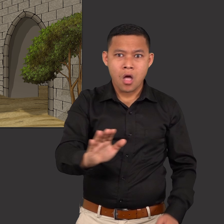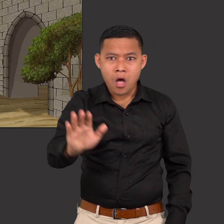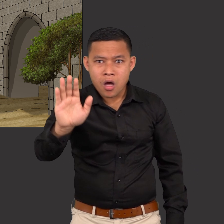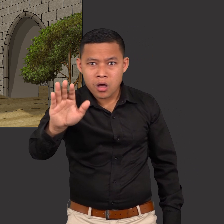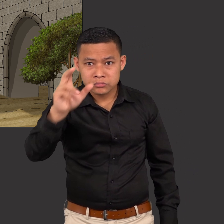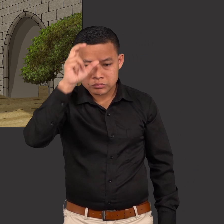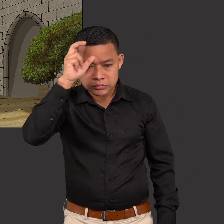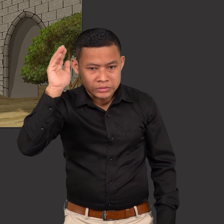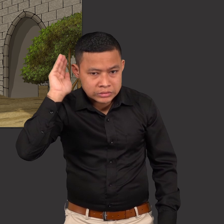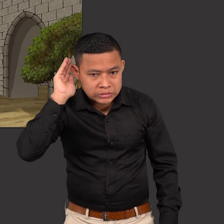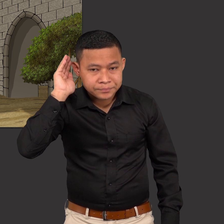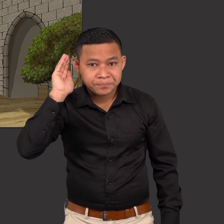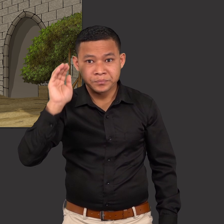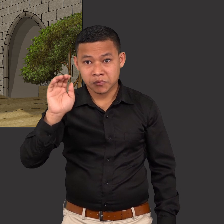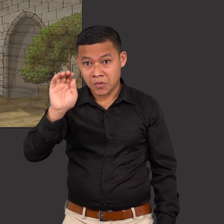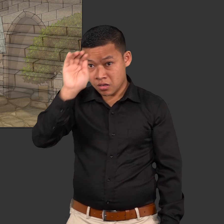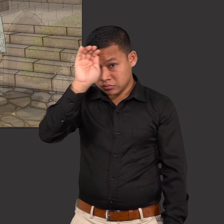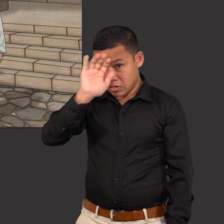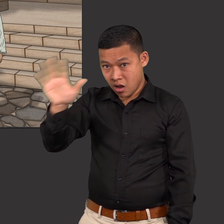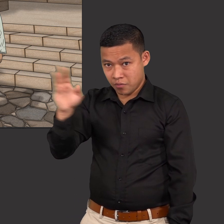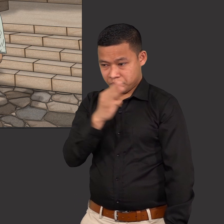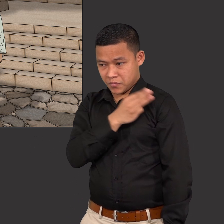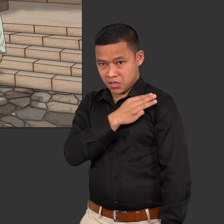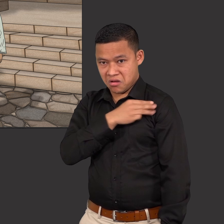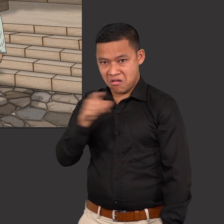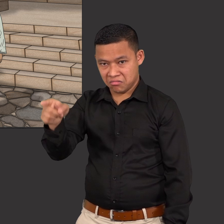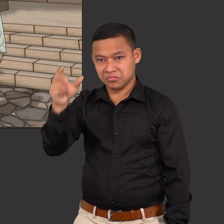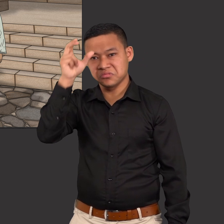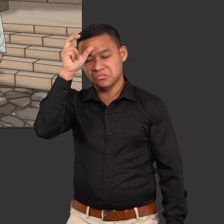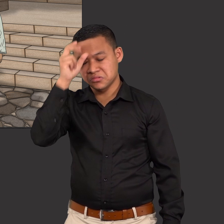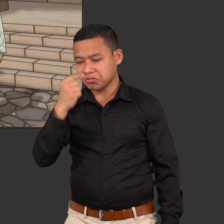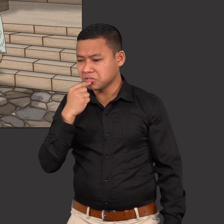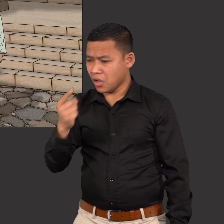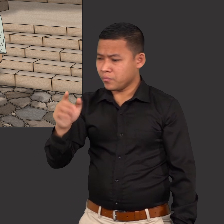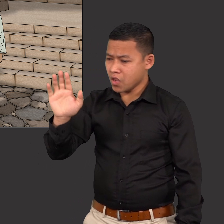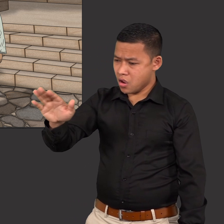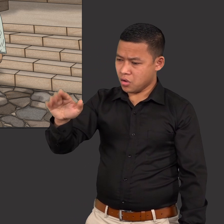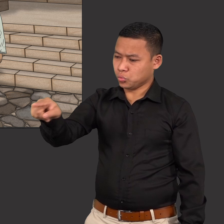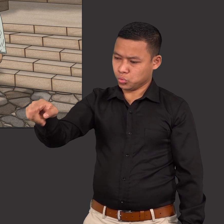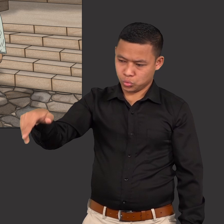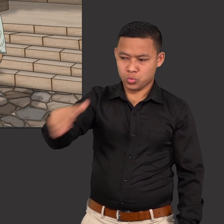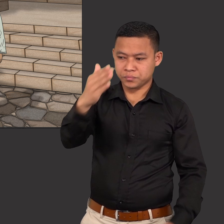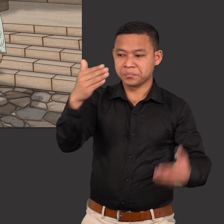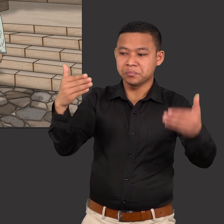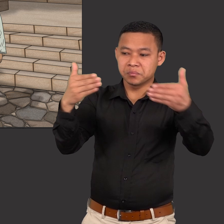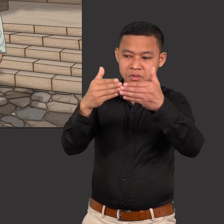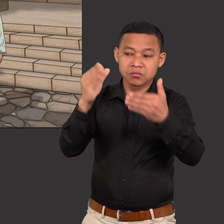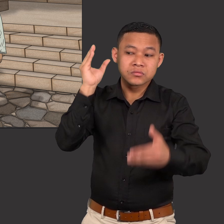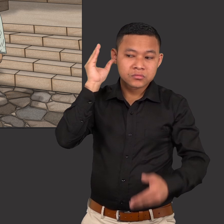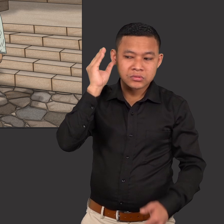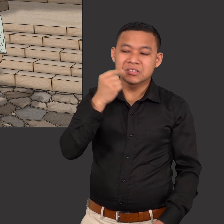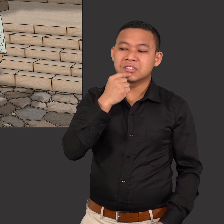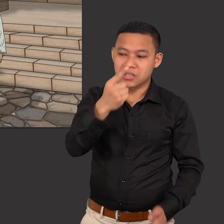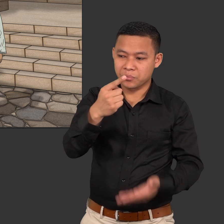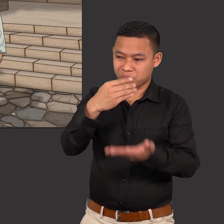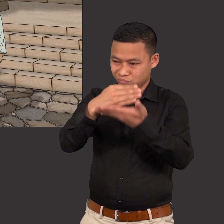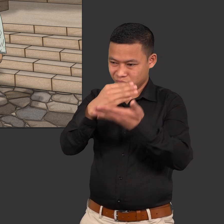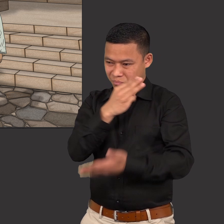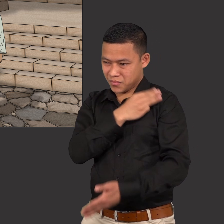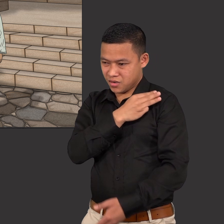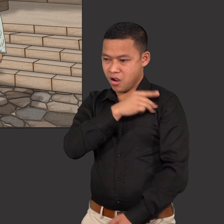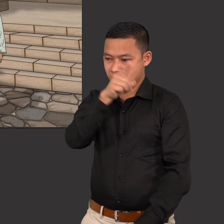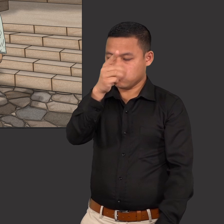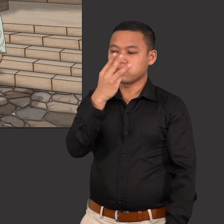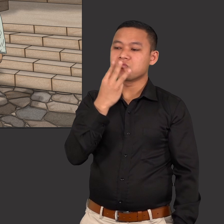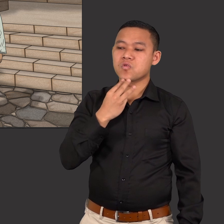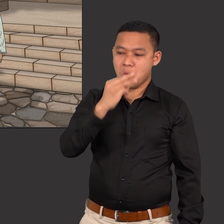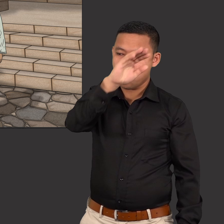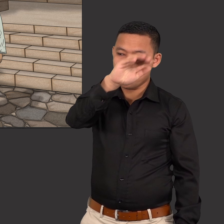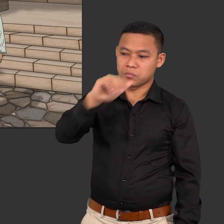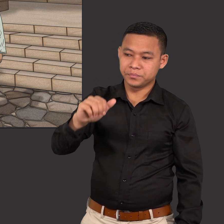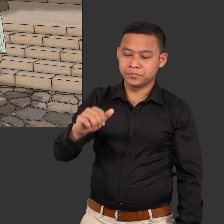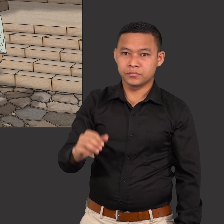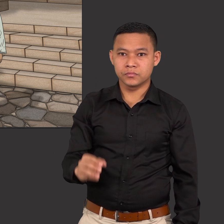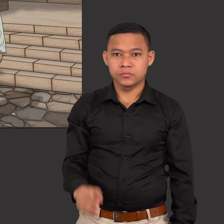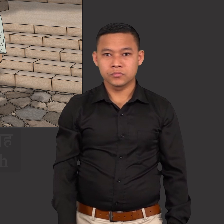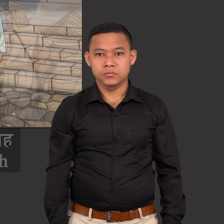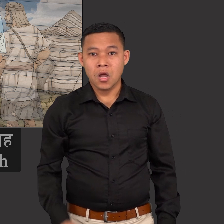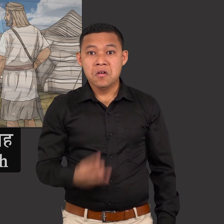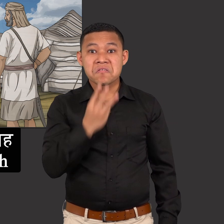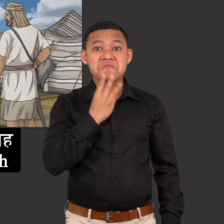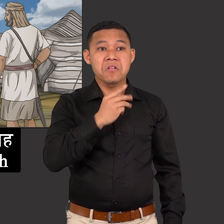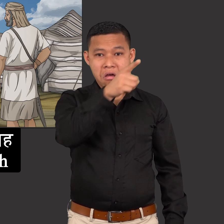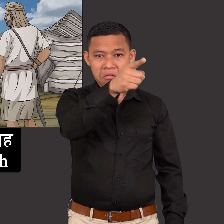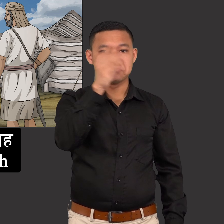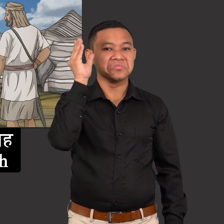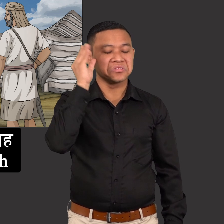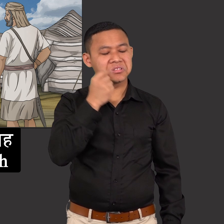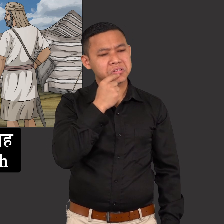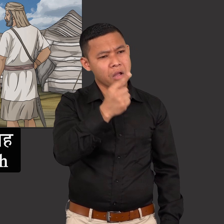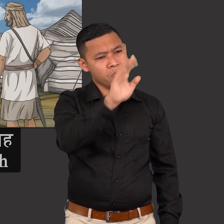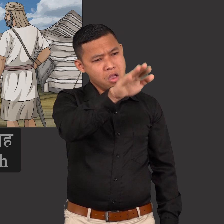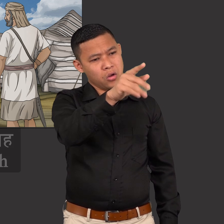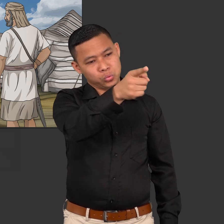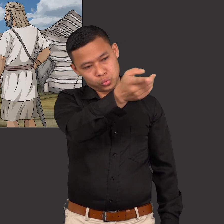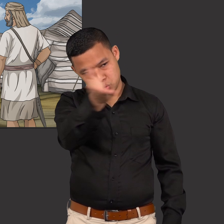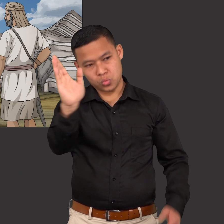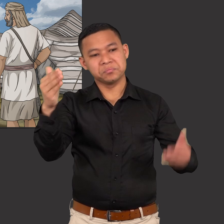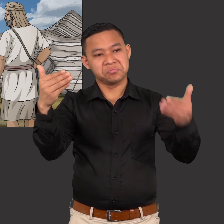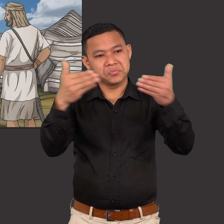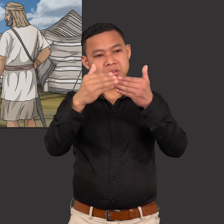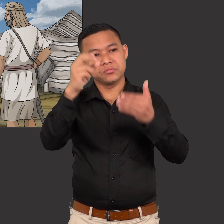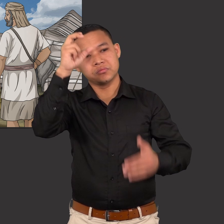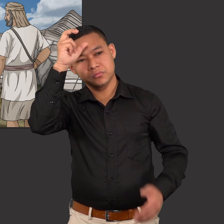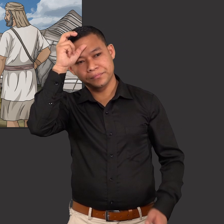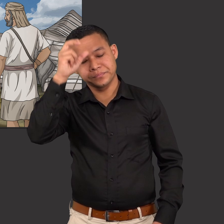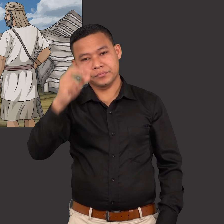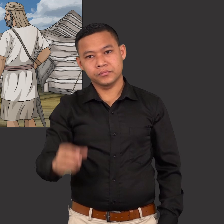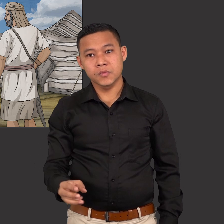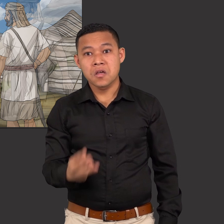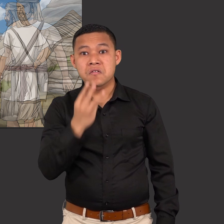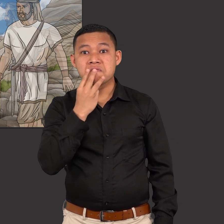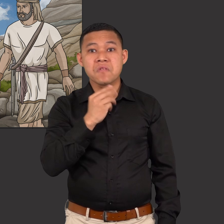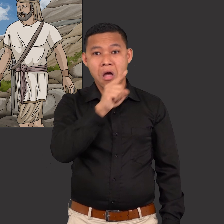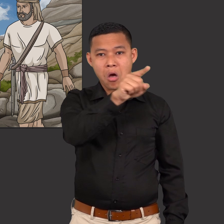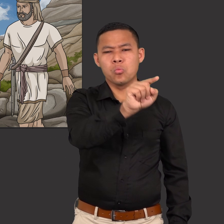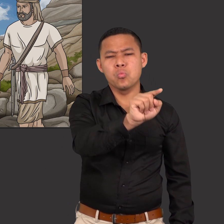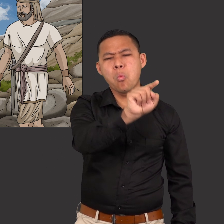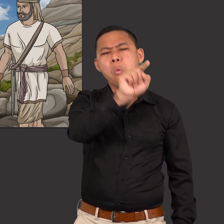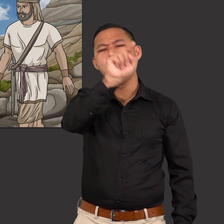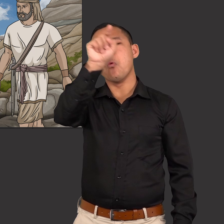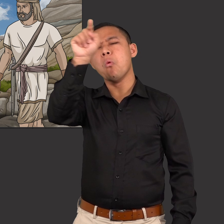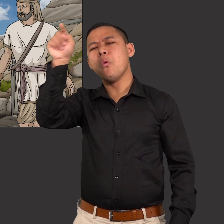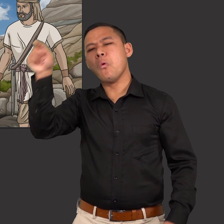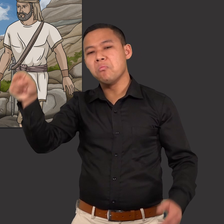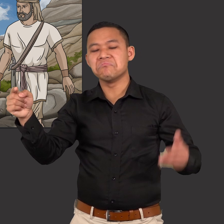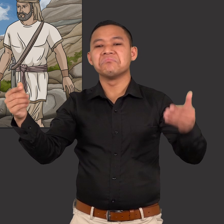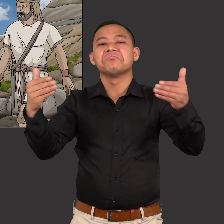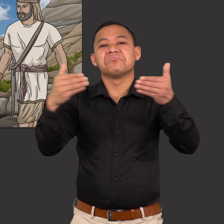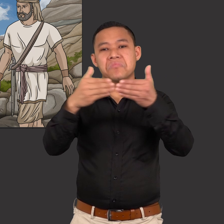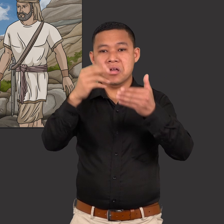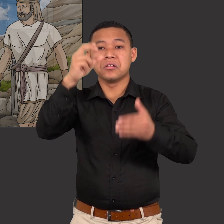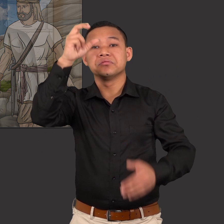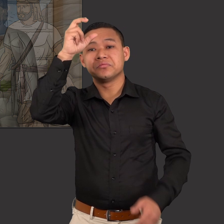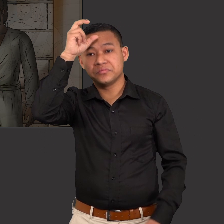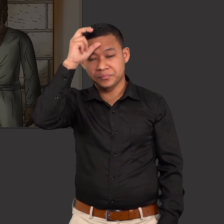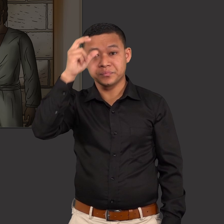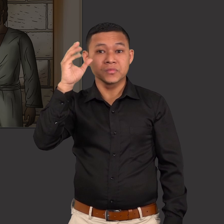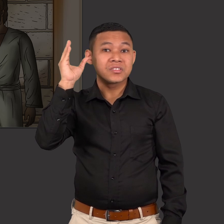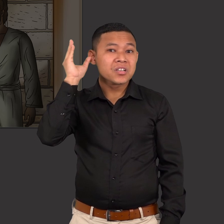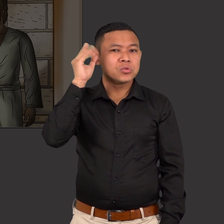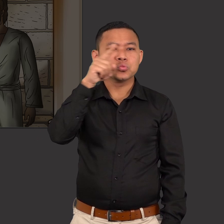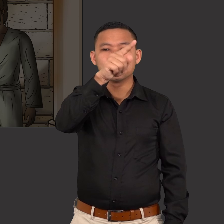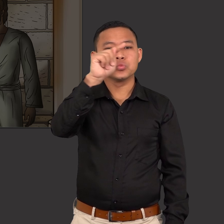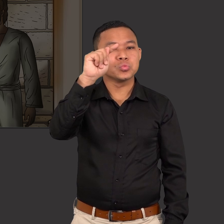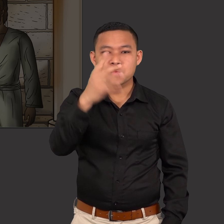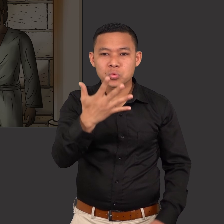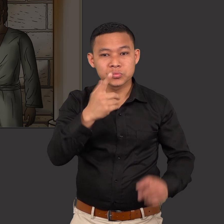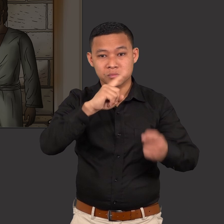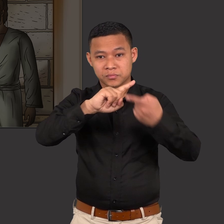At this, David sent orders to Joab: “Send me Uriah the Hittite.” So Joab sent him to David.